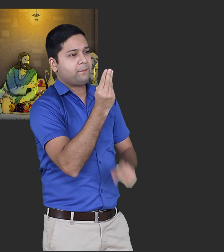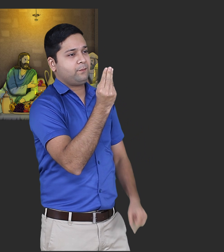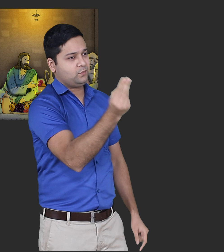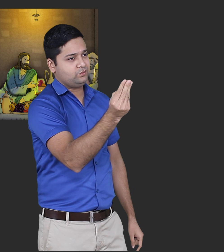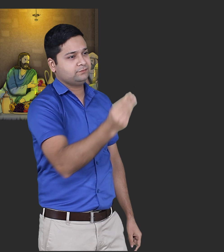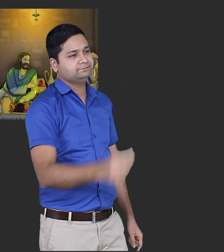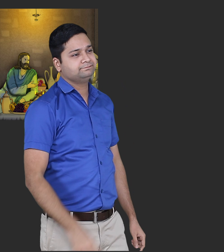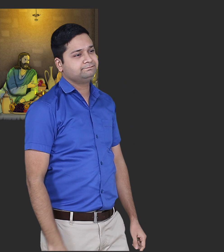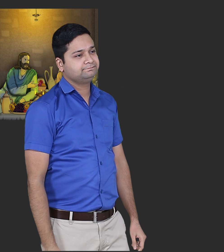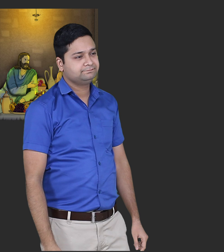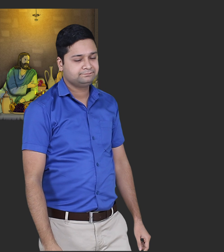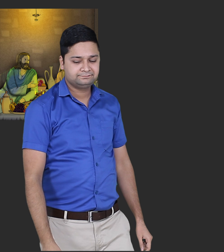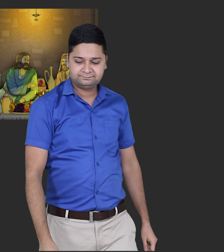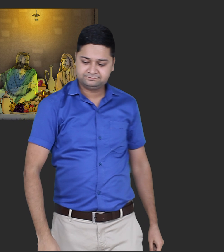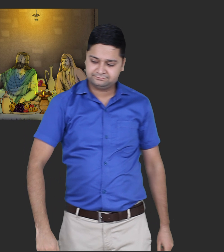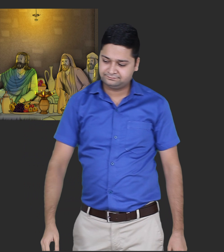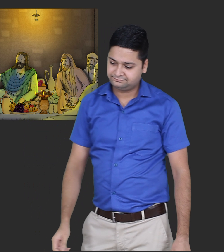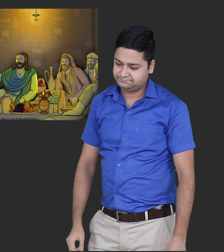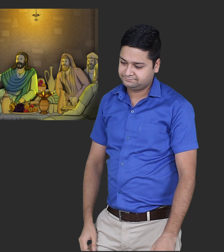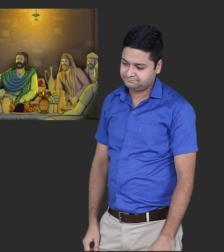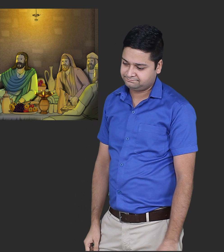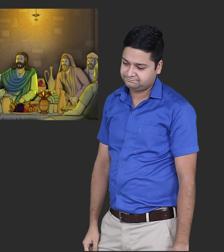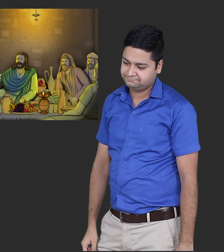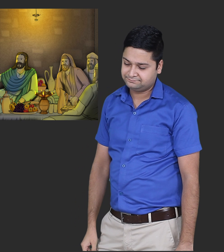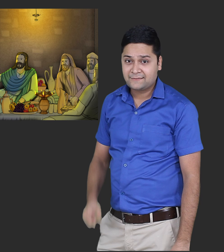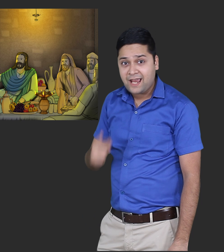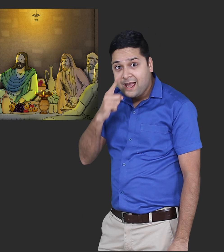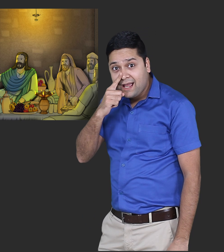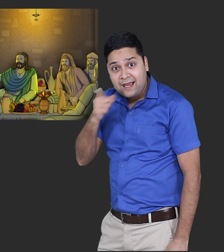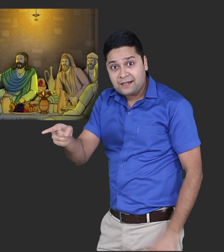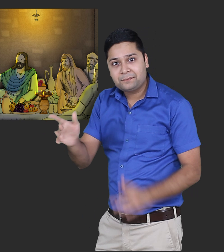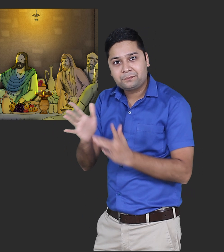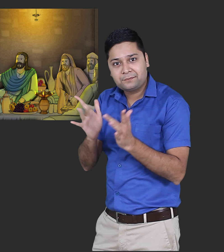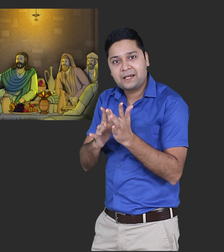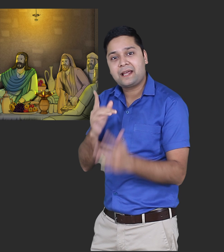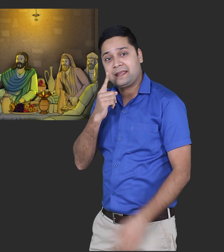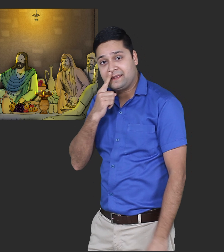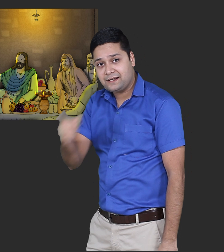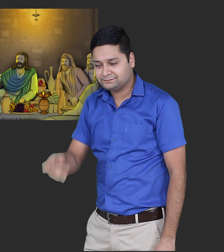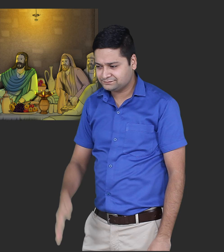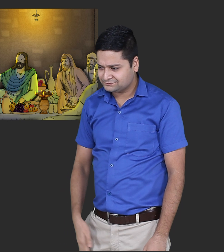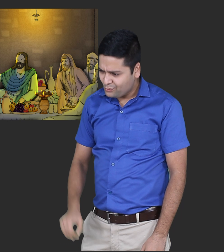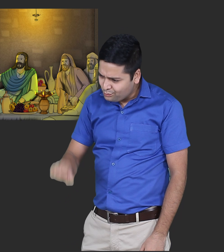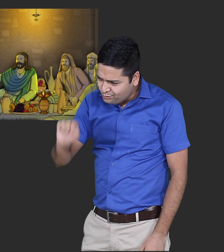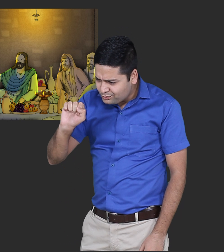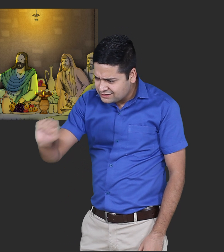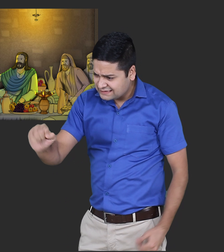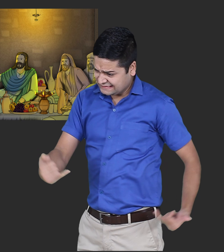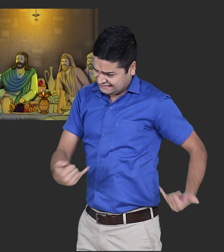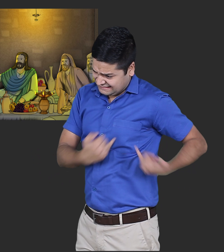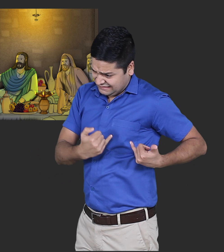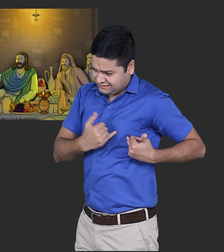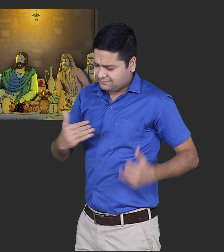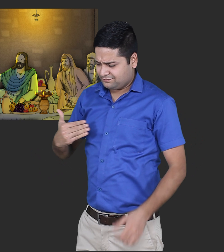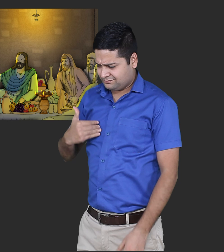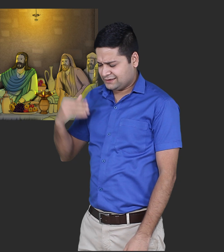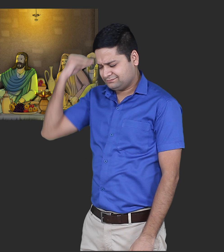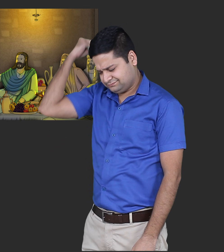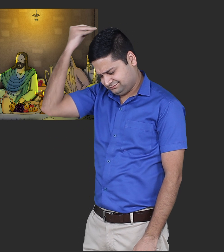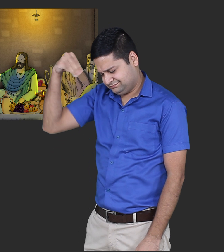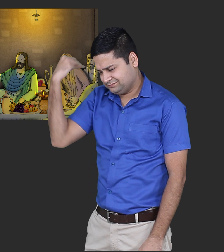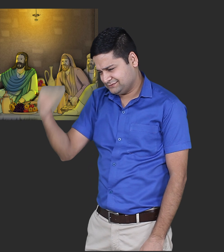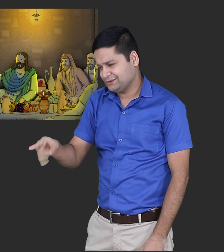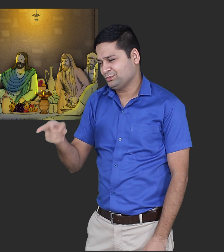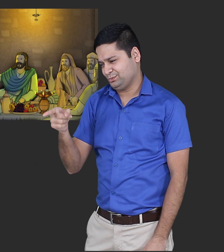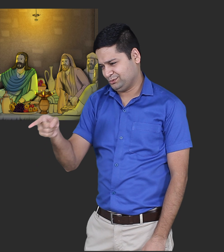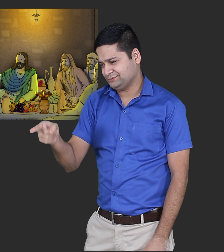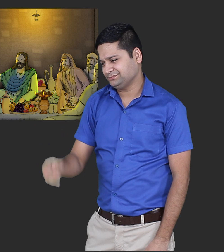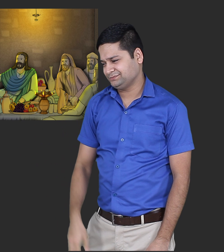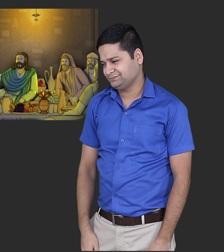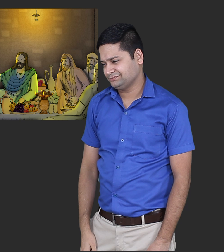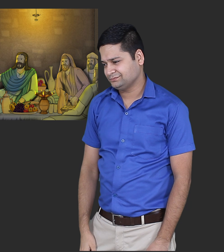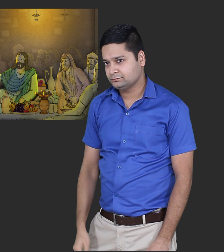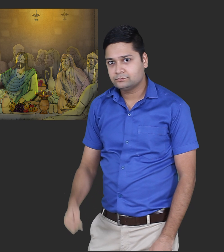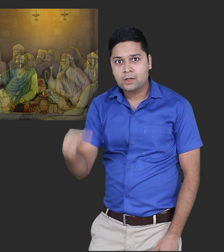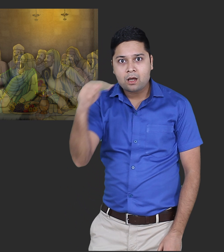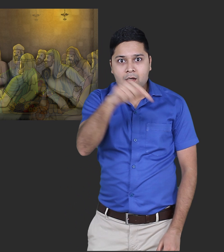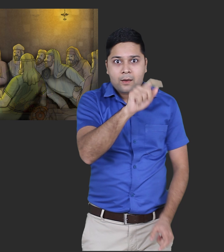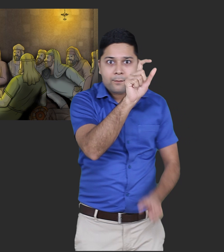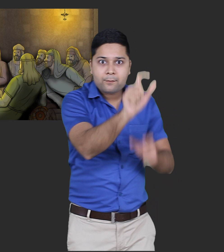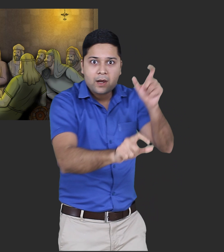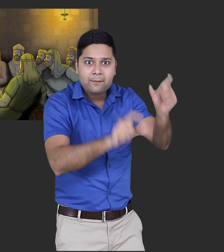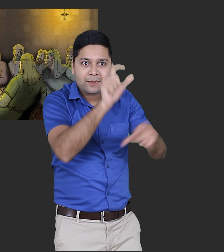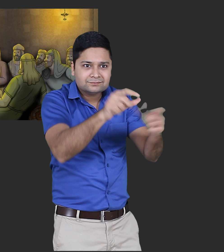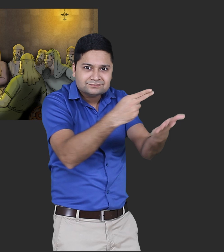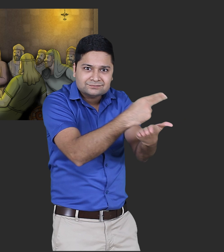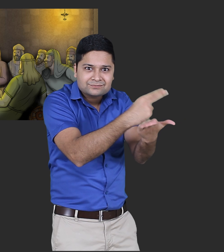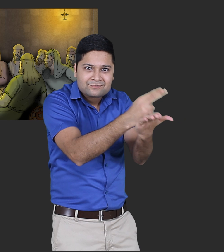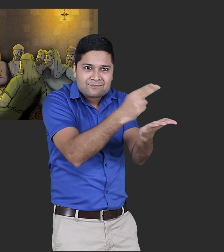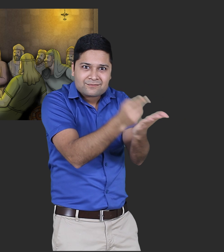Then Jesus said to her, “Your sins are forgiven.”